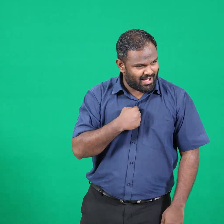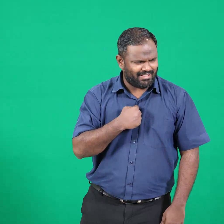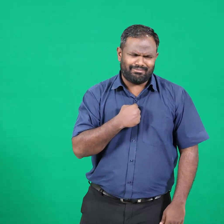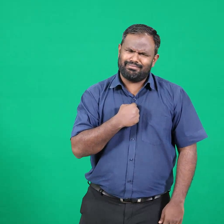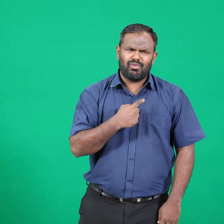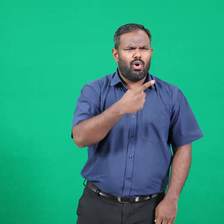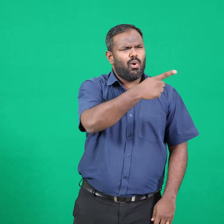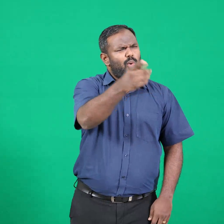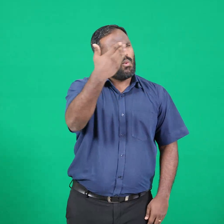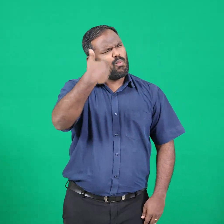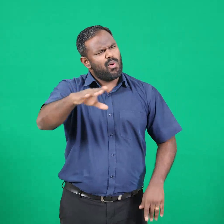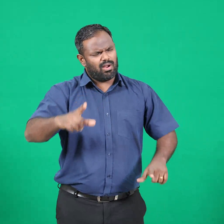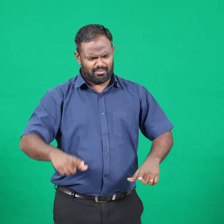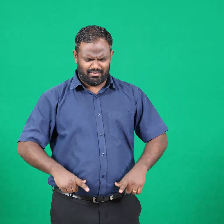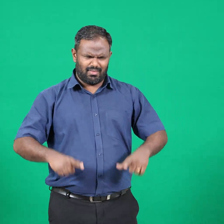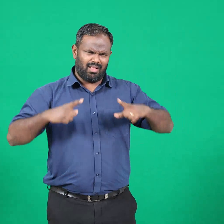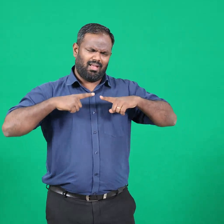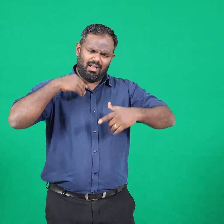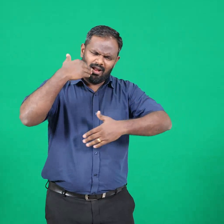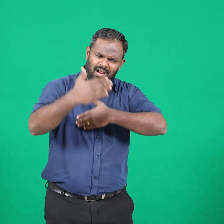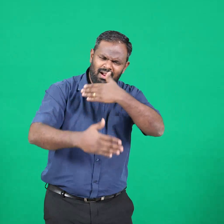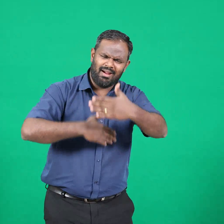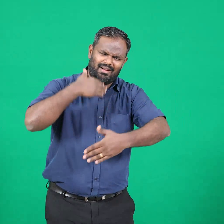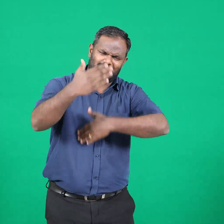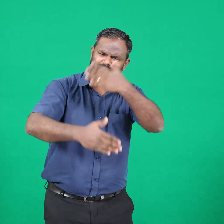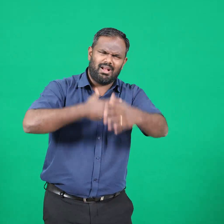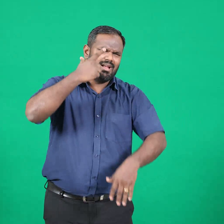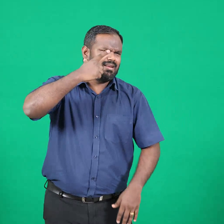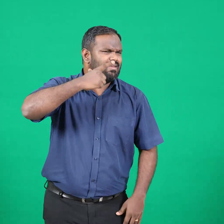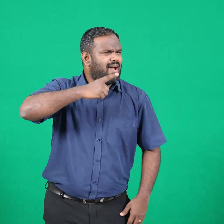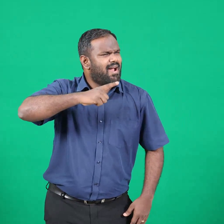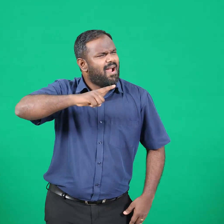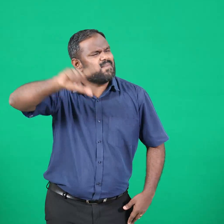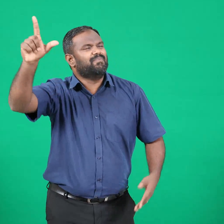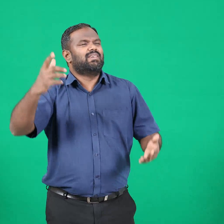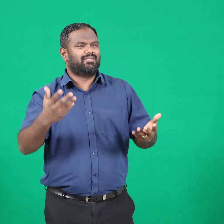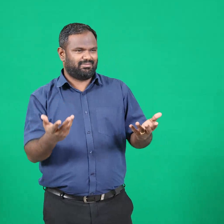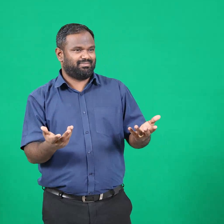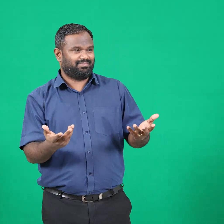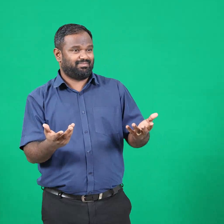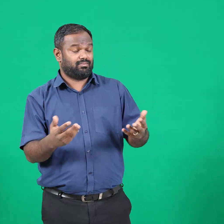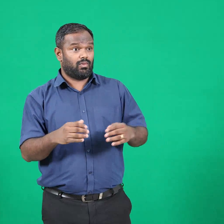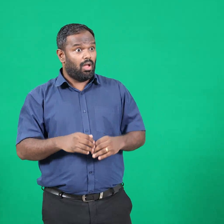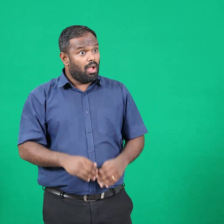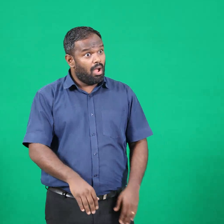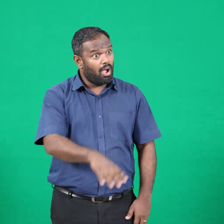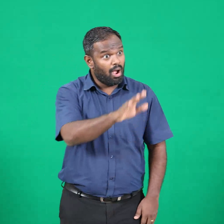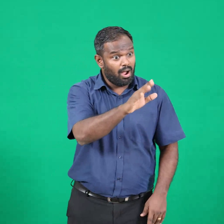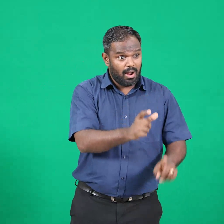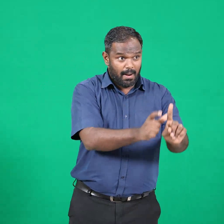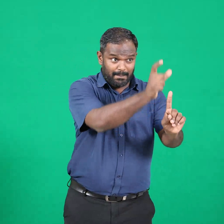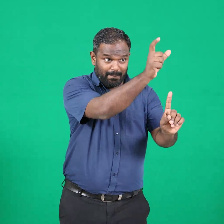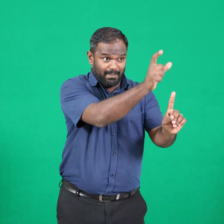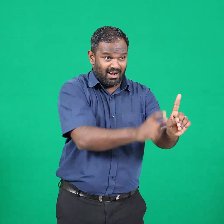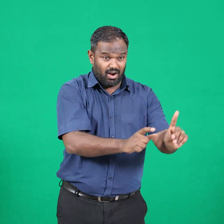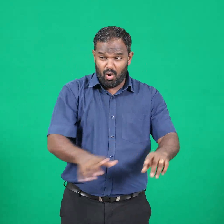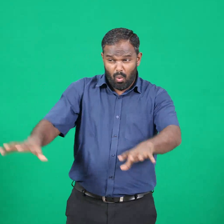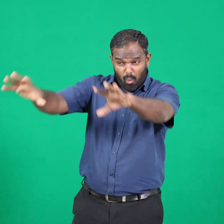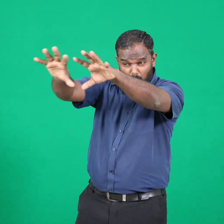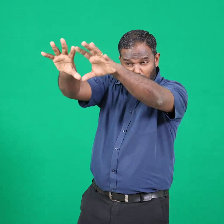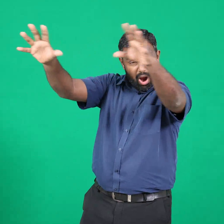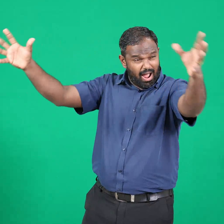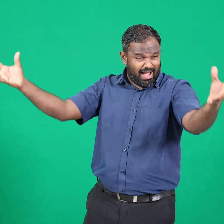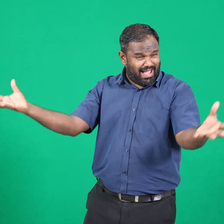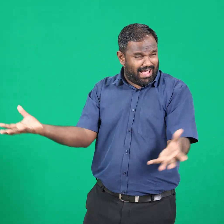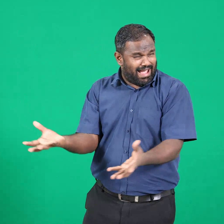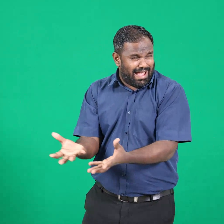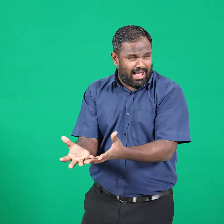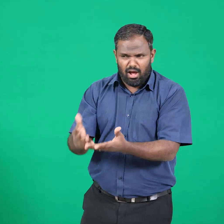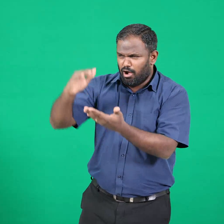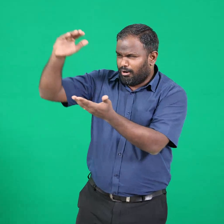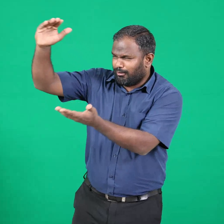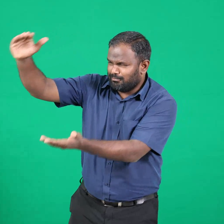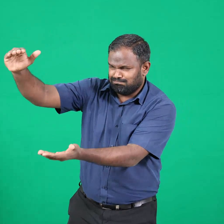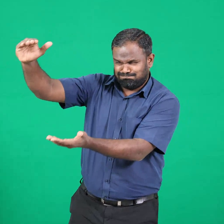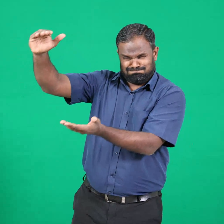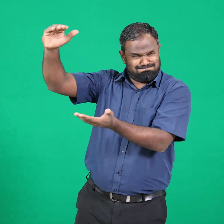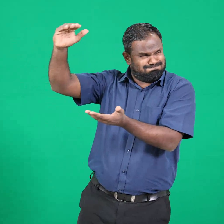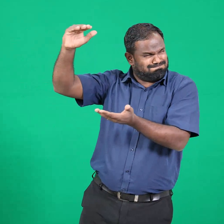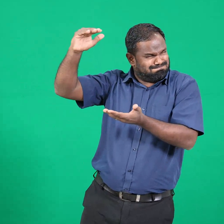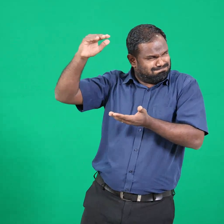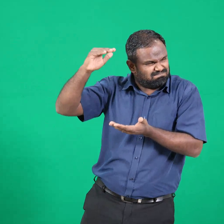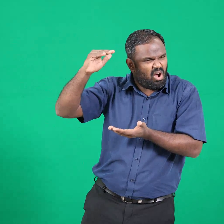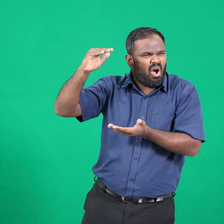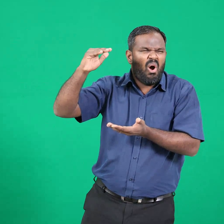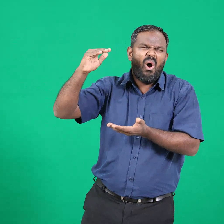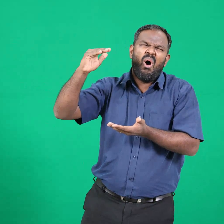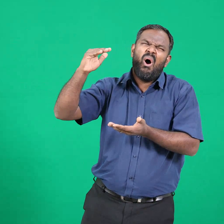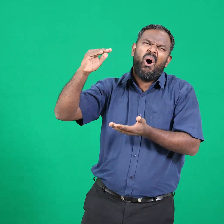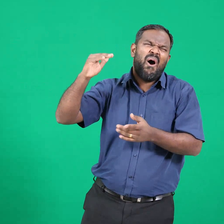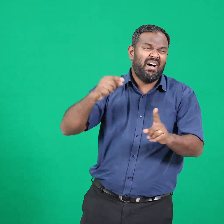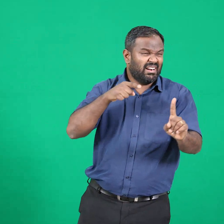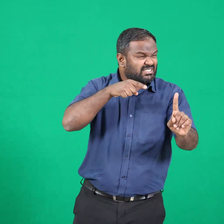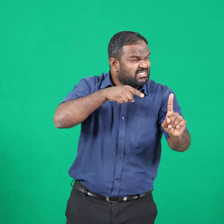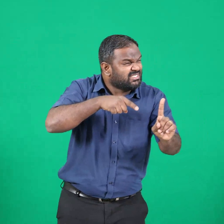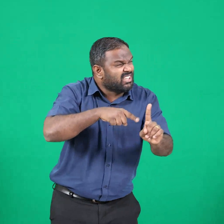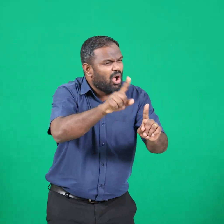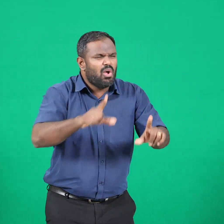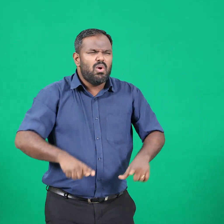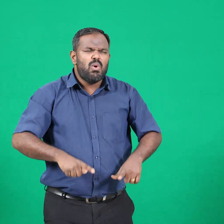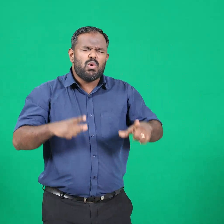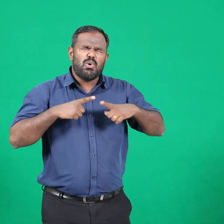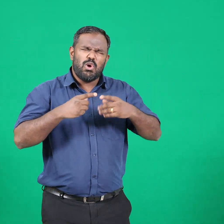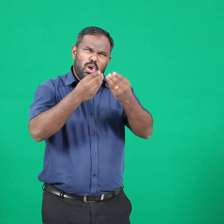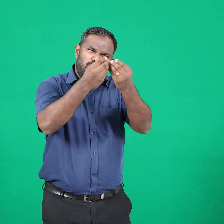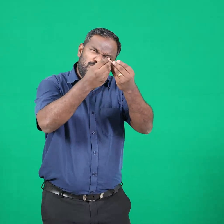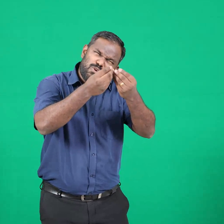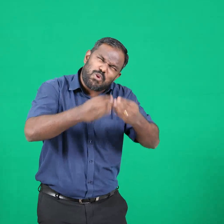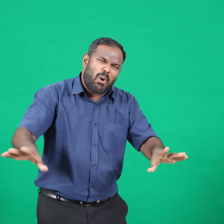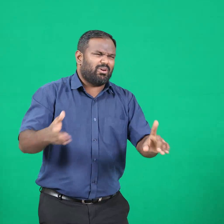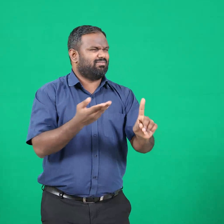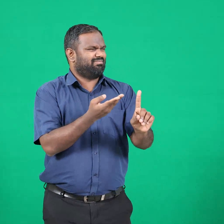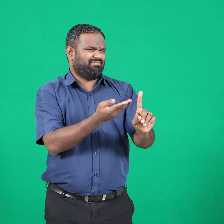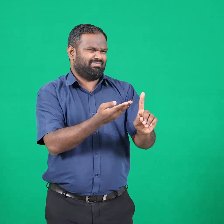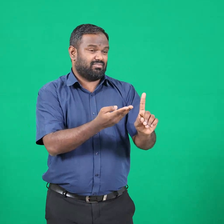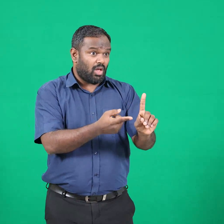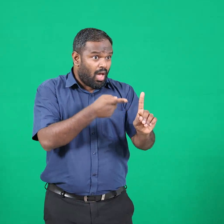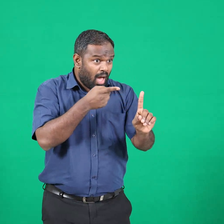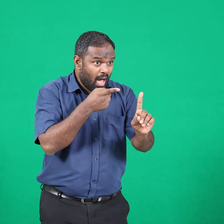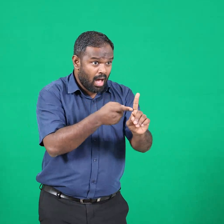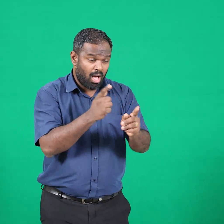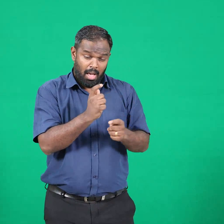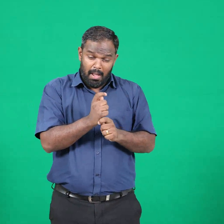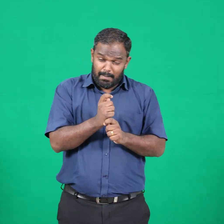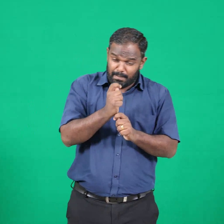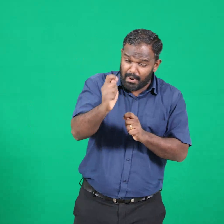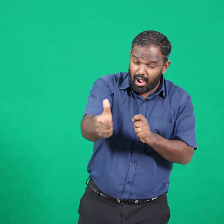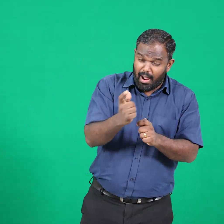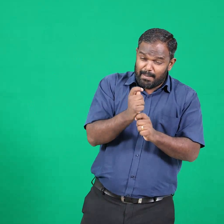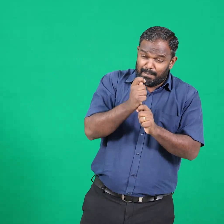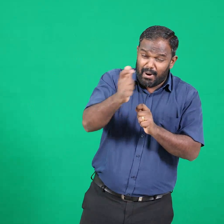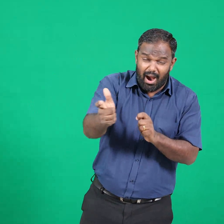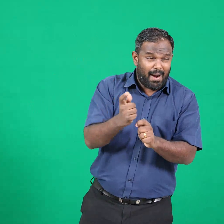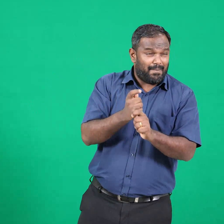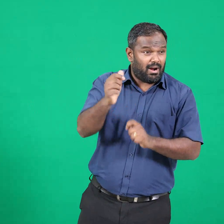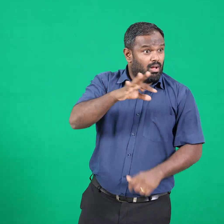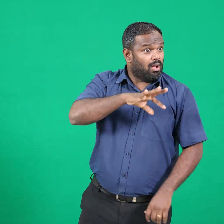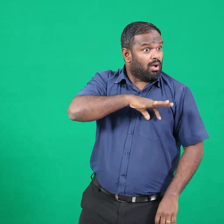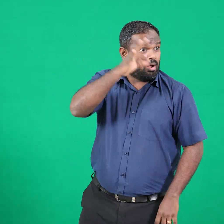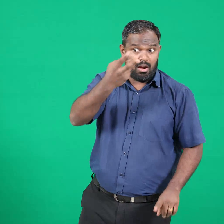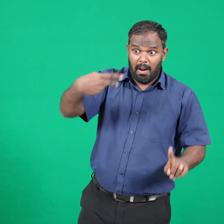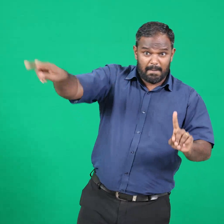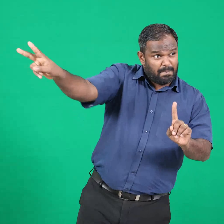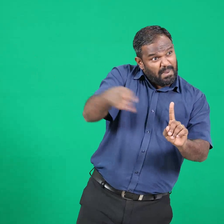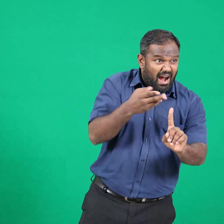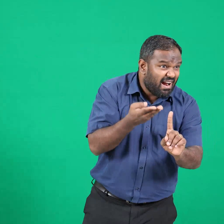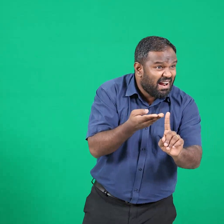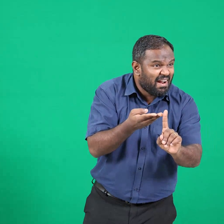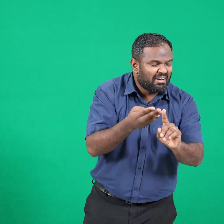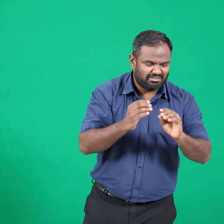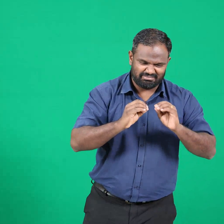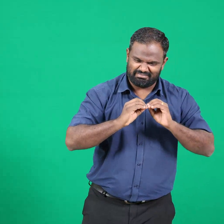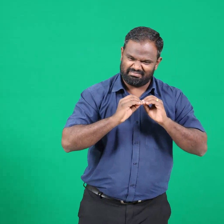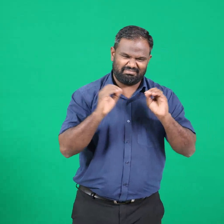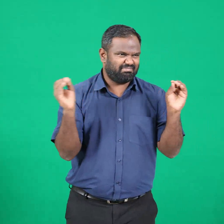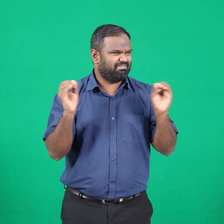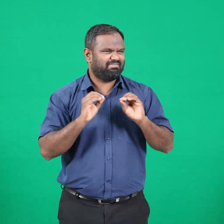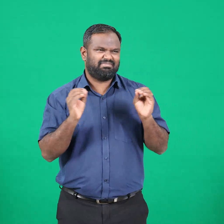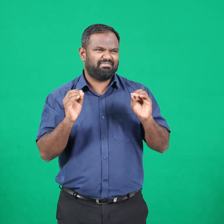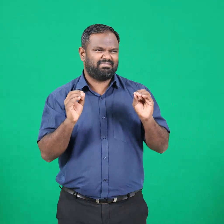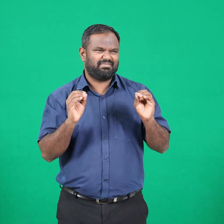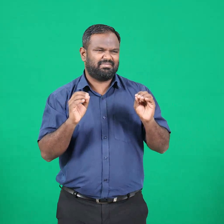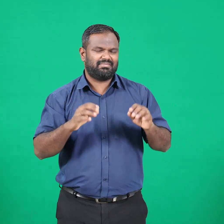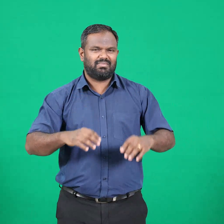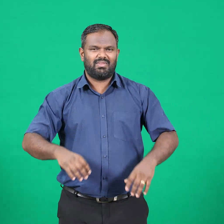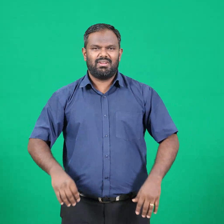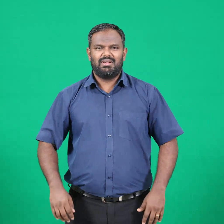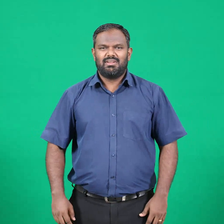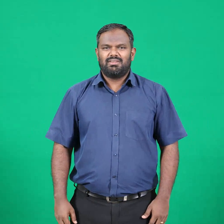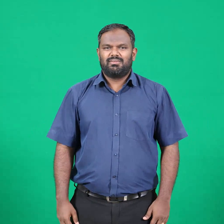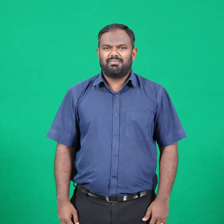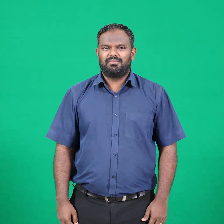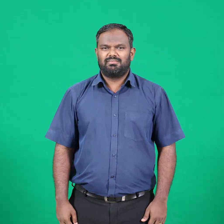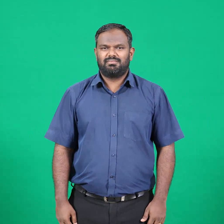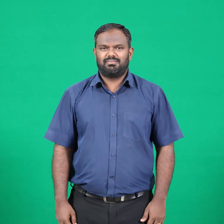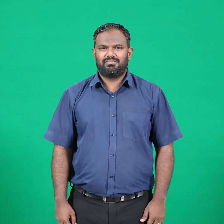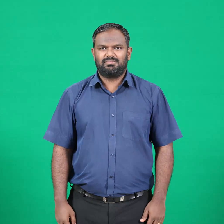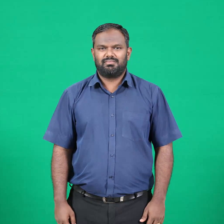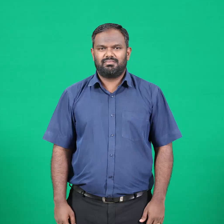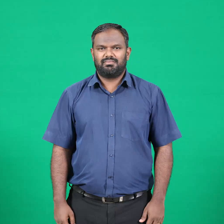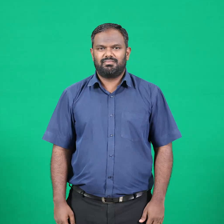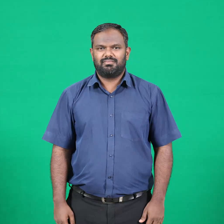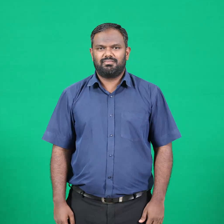What will it profit a man if he gains the whole world, yet forfeits his soul? Or what can a man give in exchange for his soul?